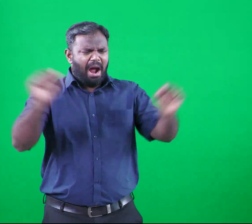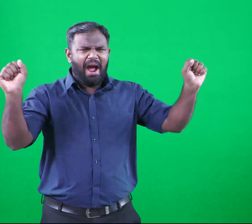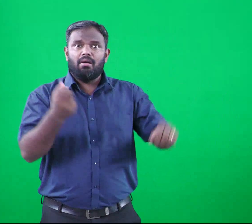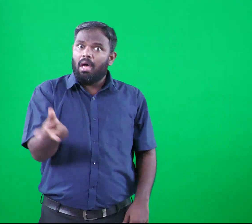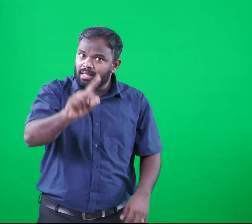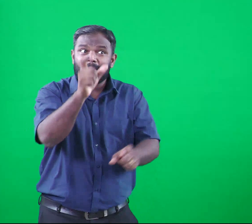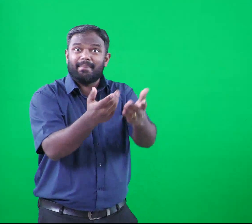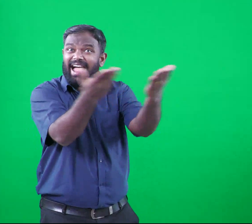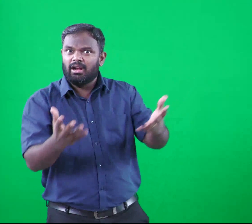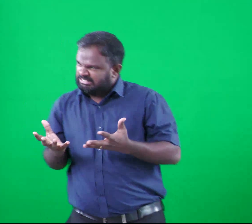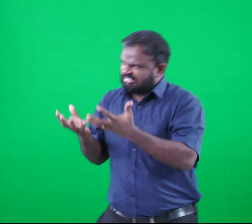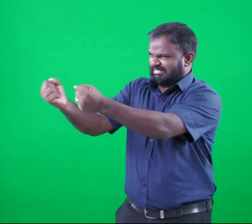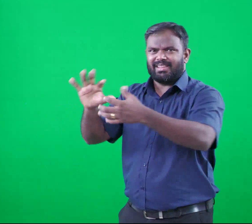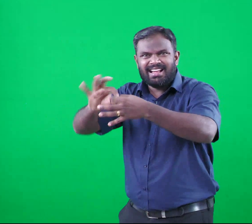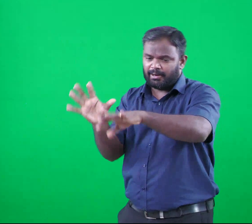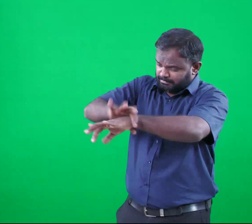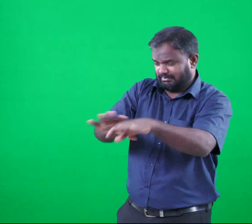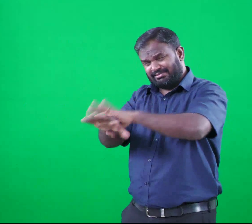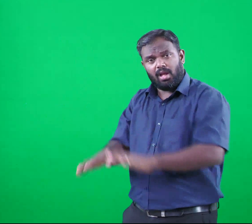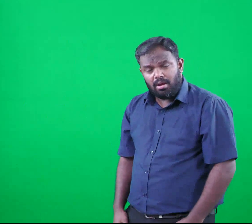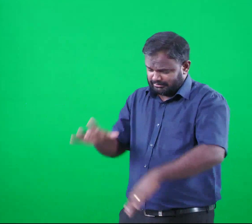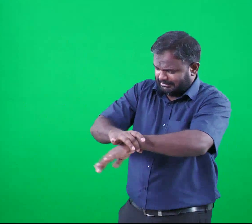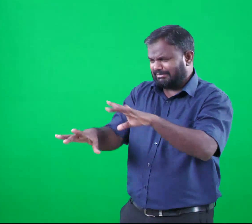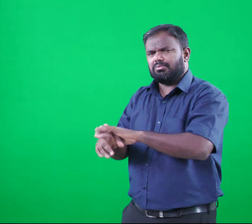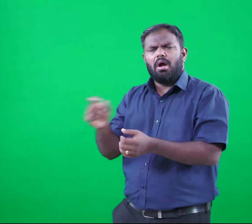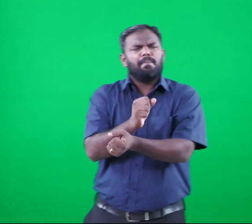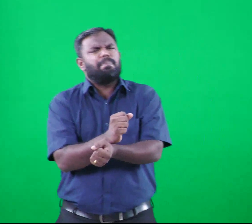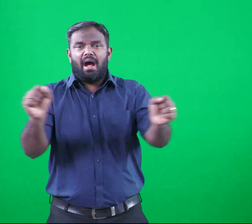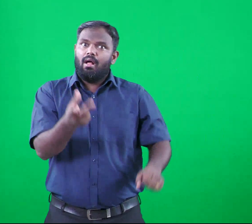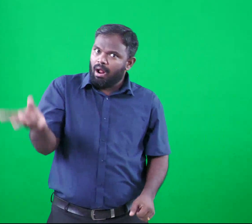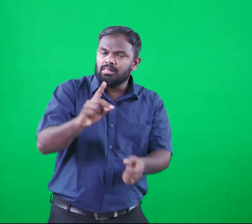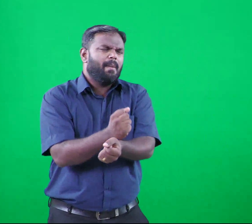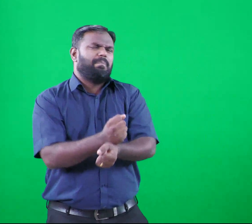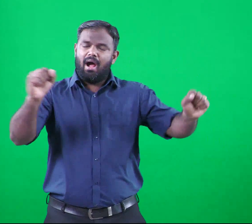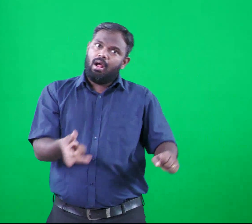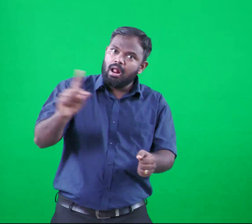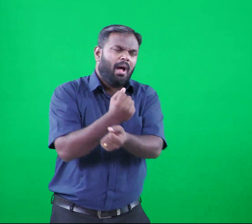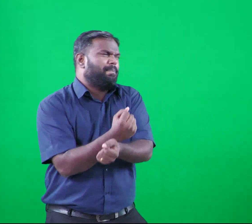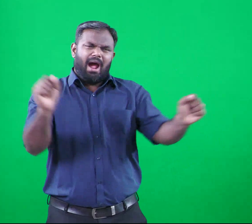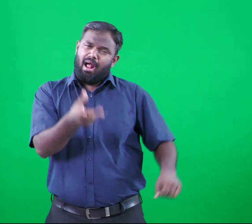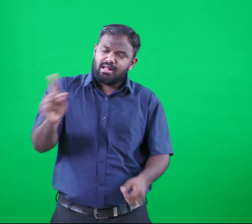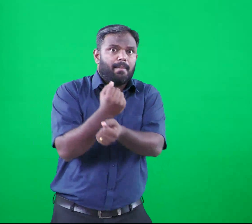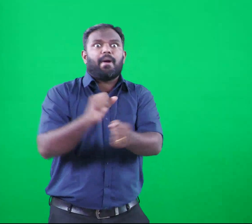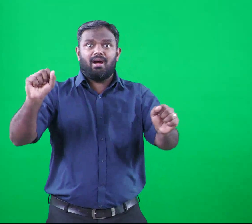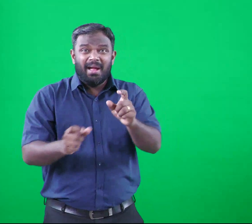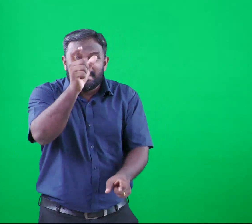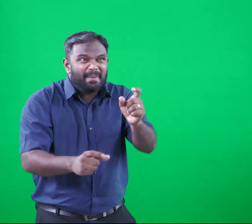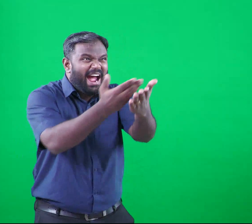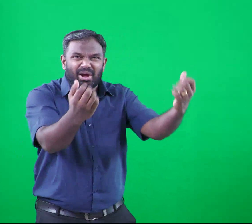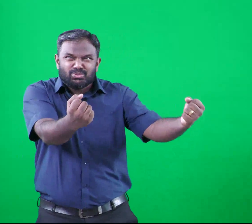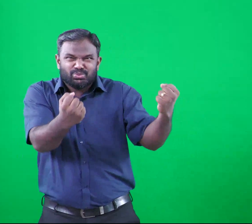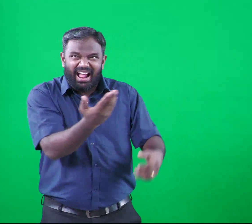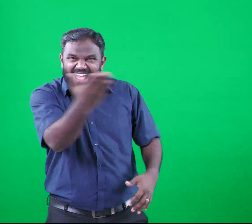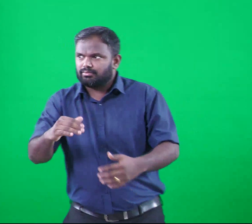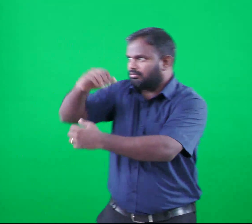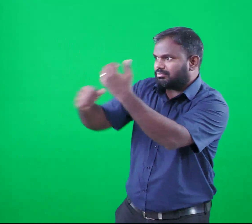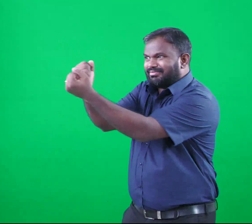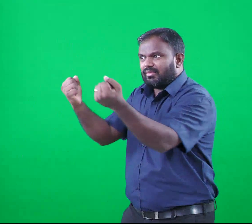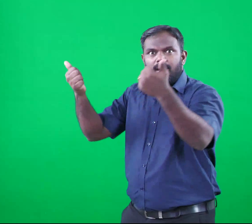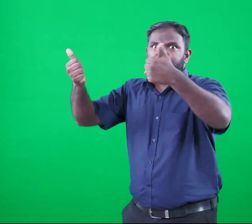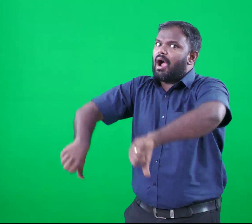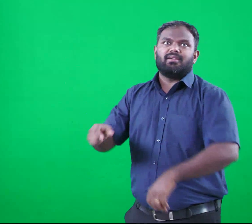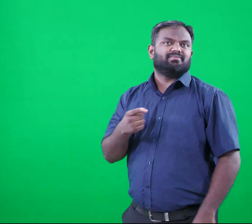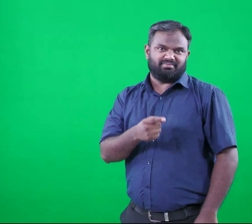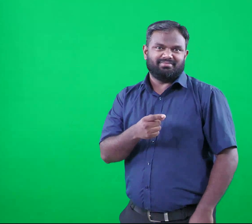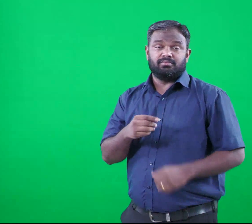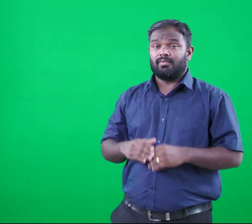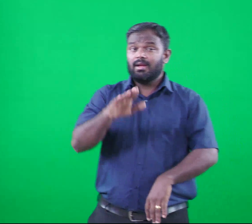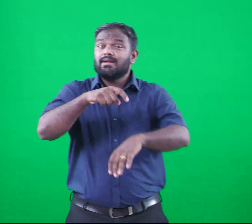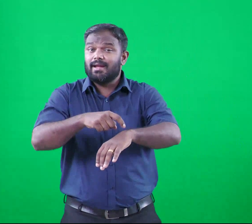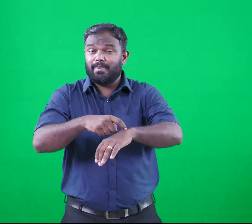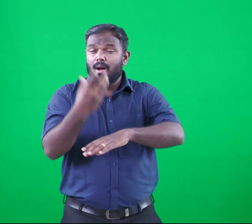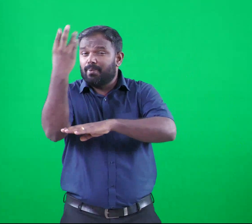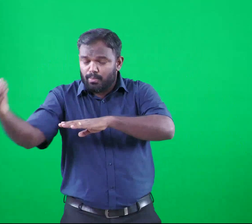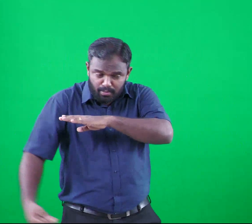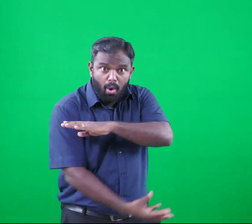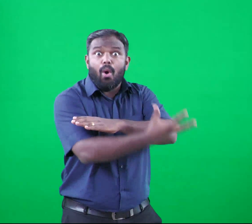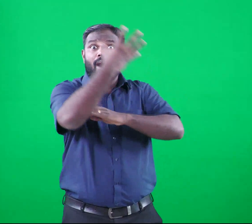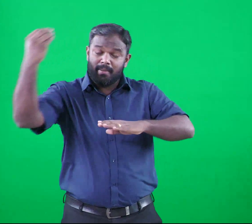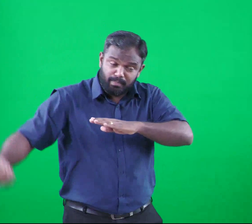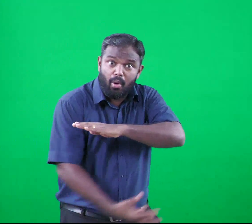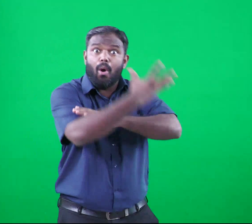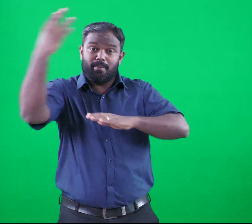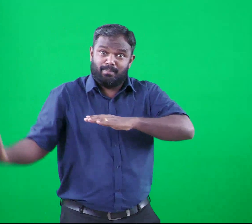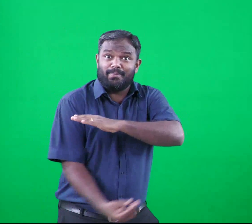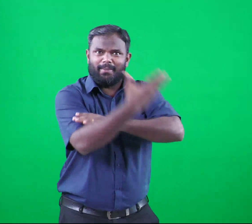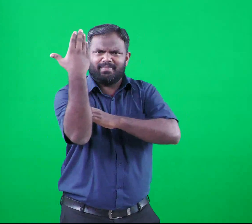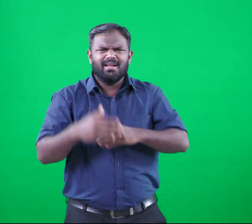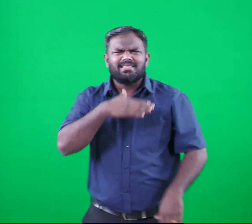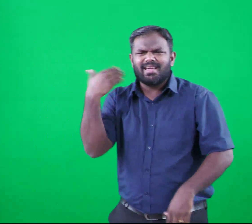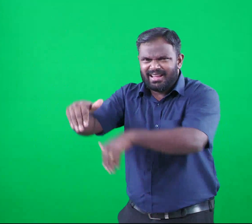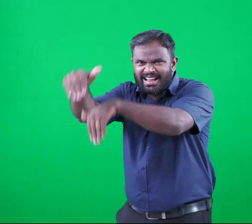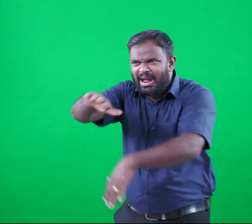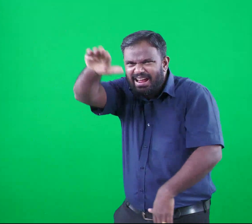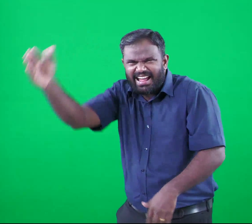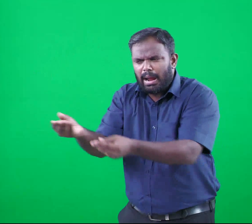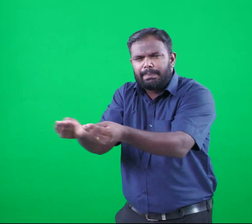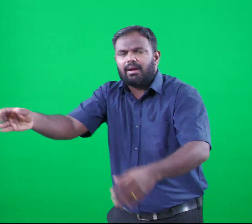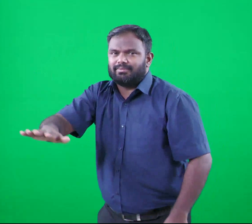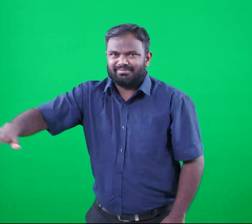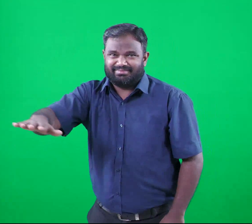Though he was often bound with chains and shackles, he had broken the chains and shattered the shackles.